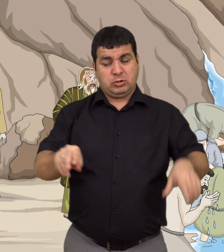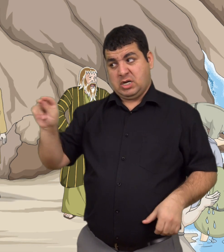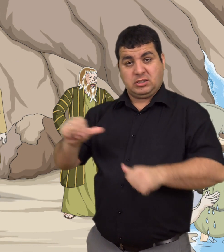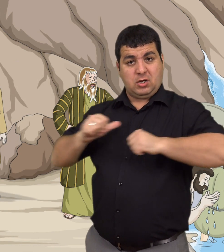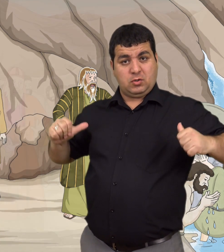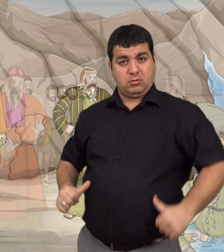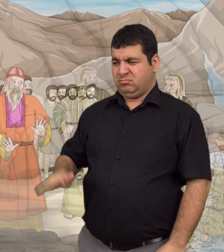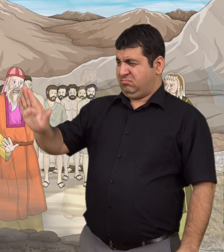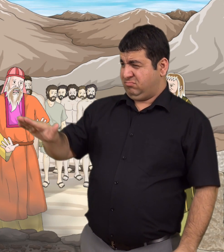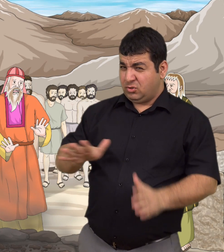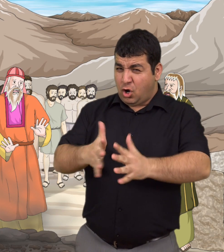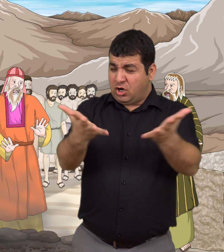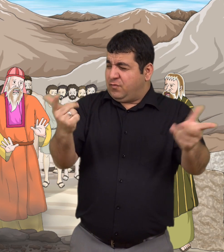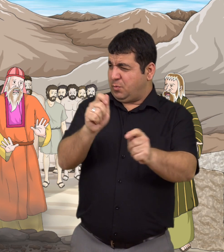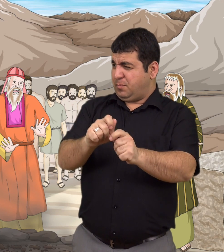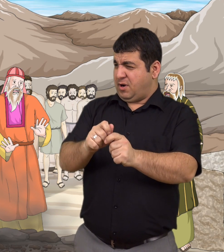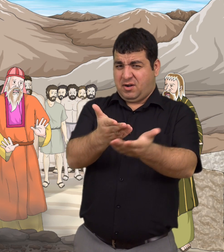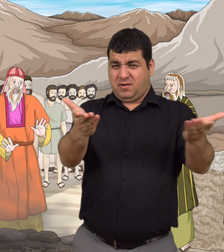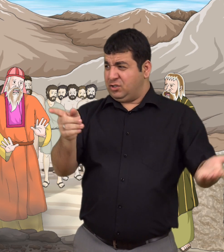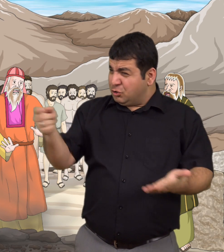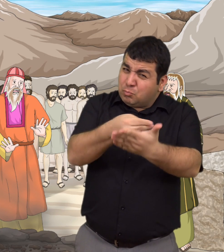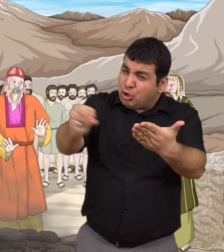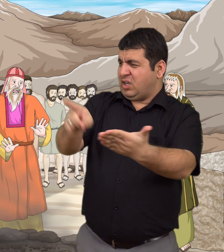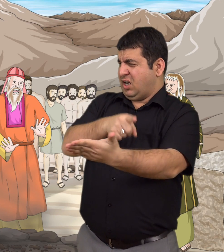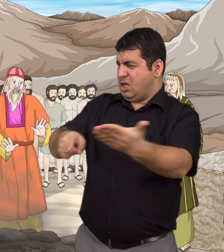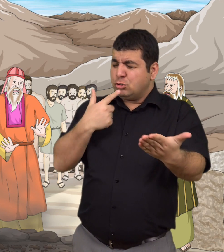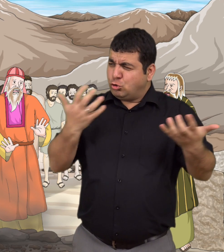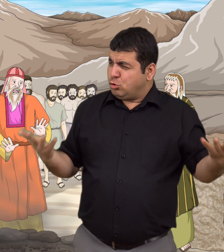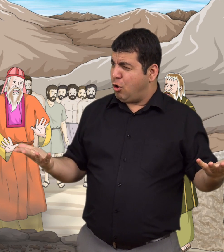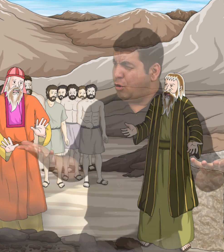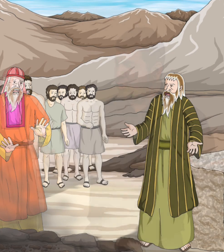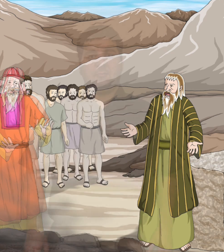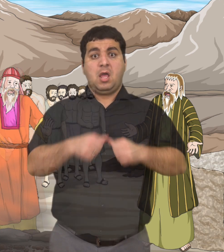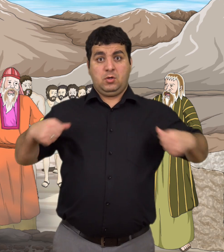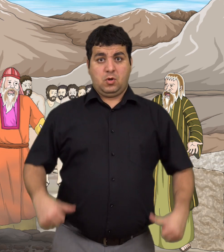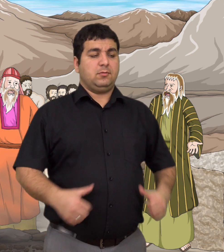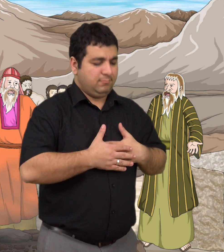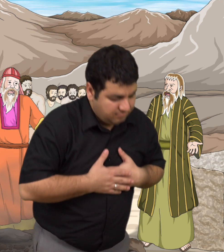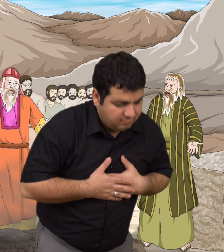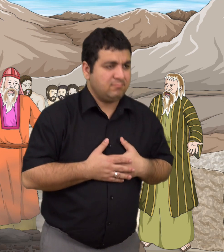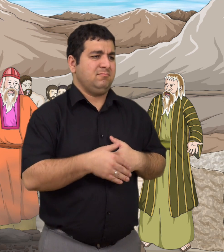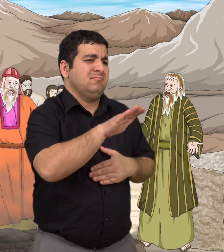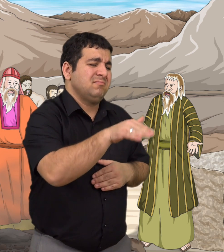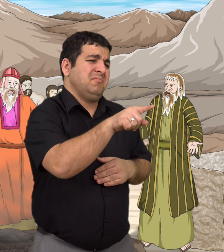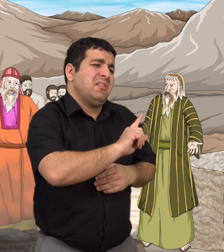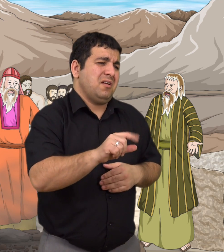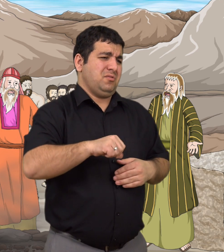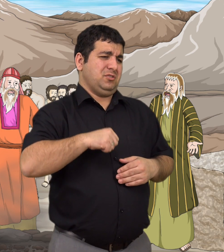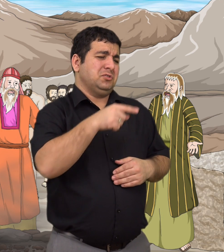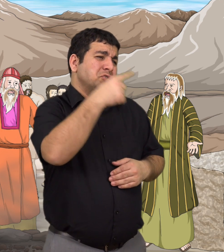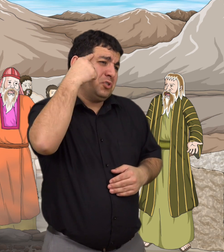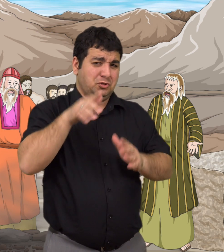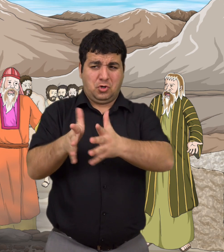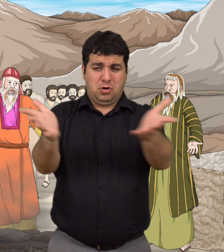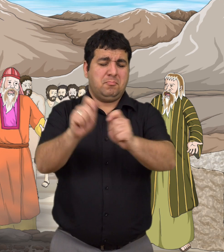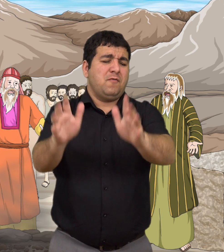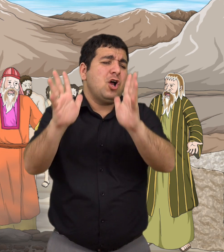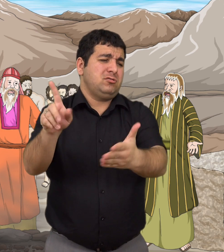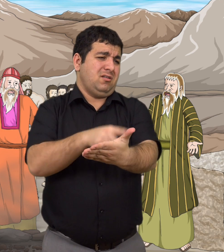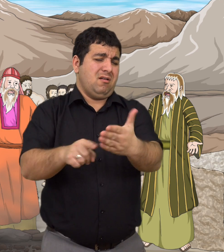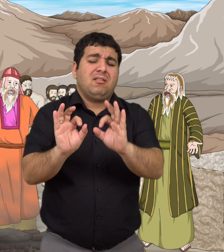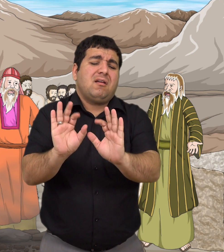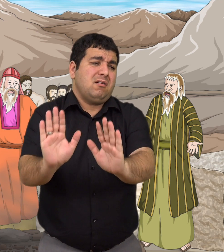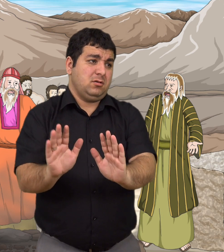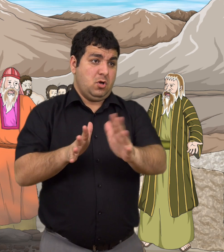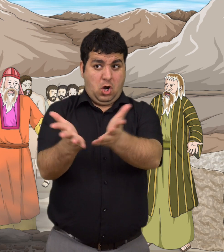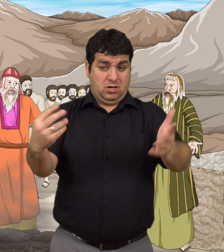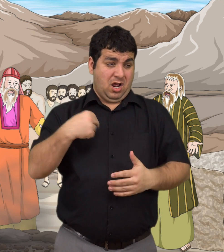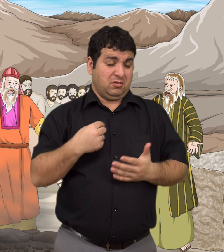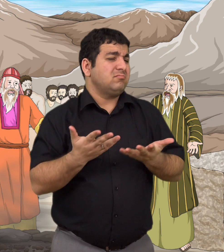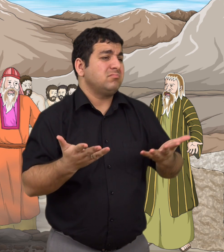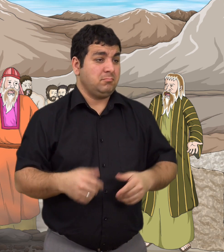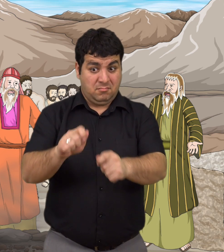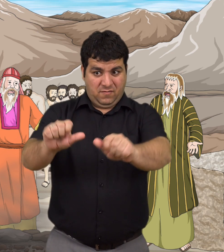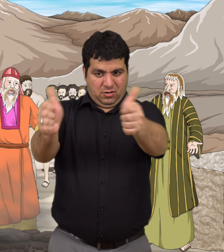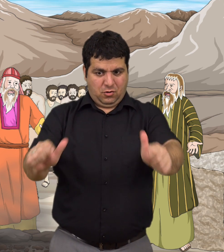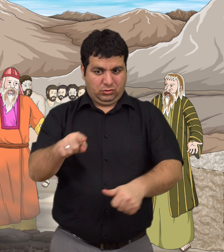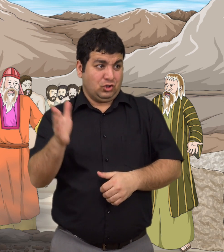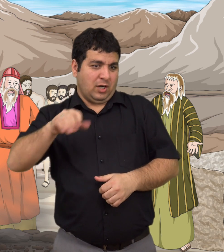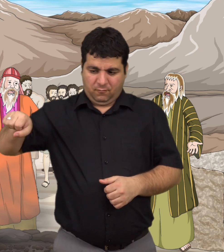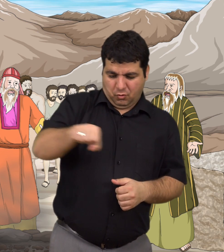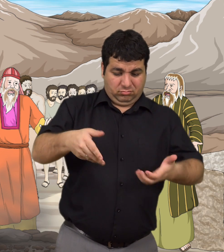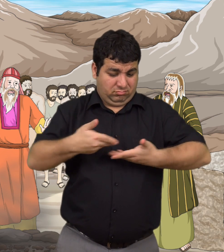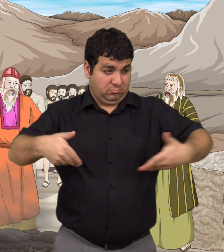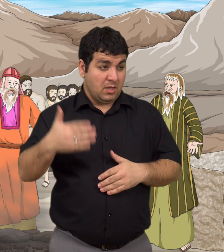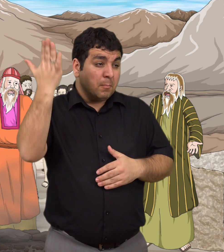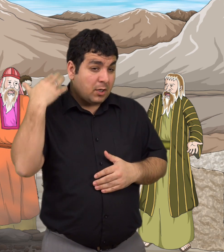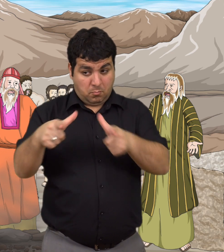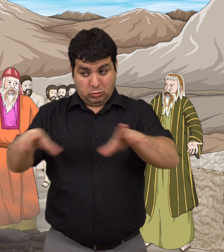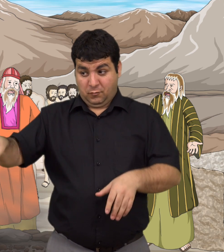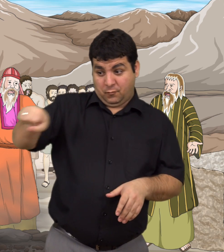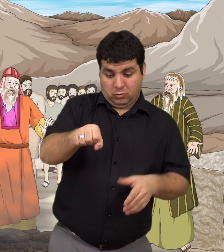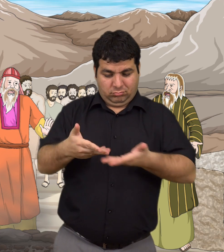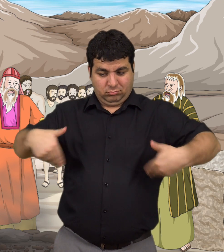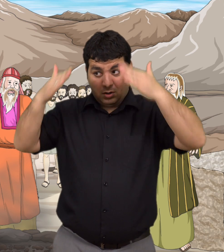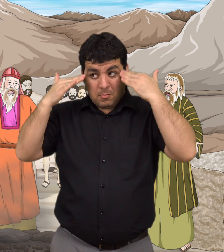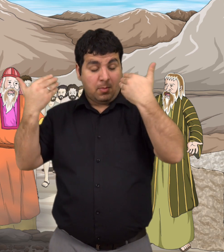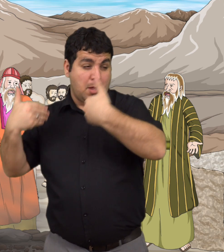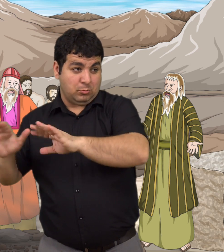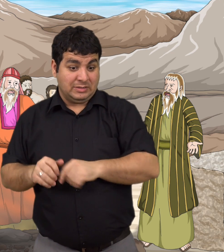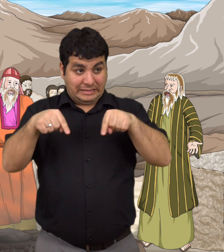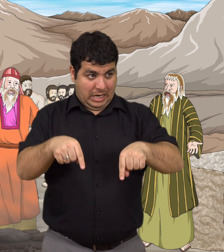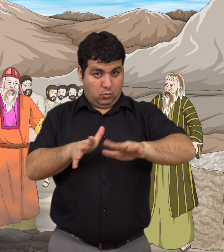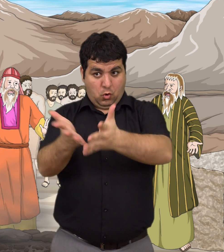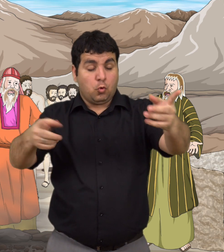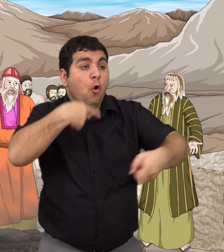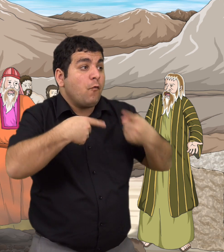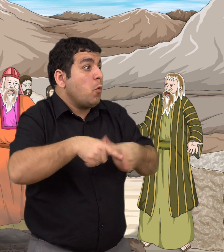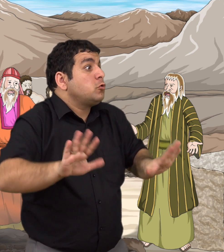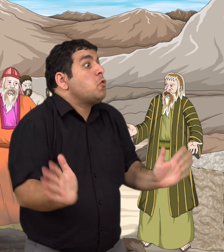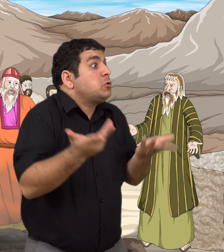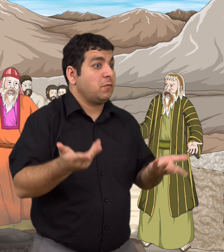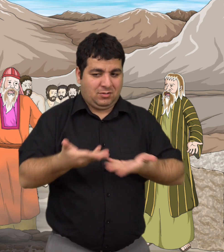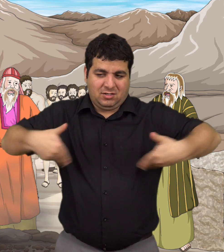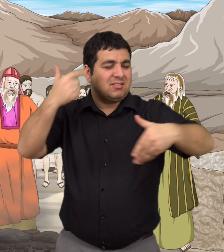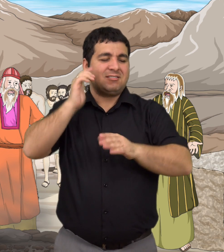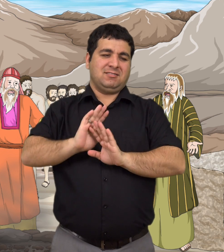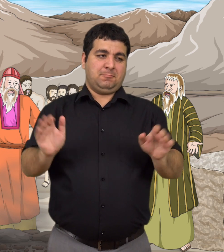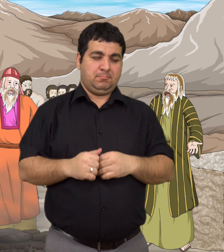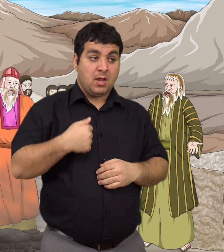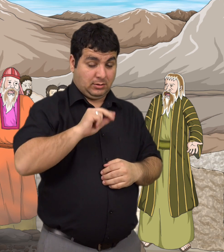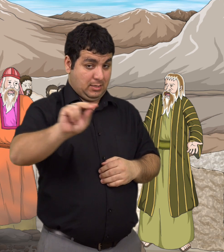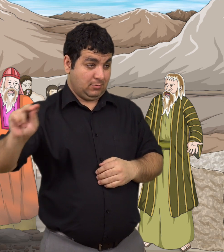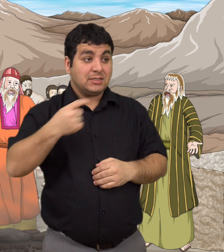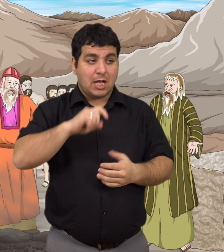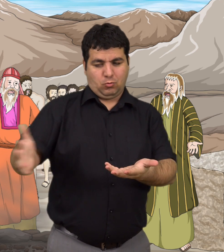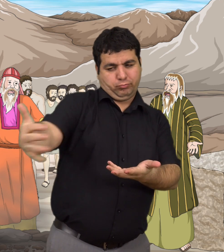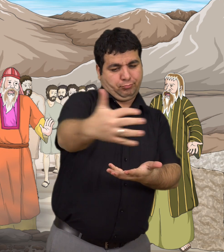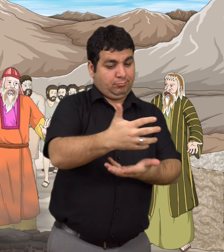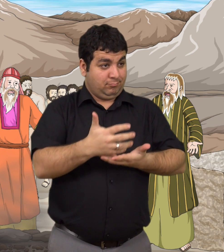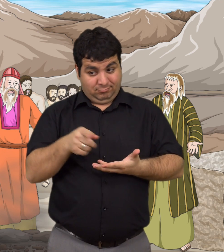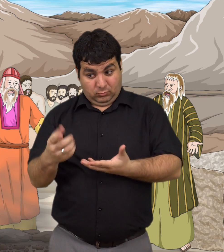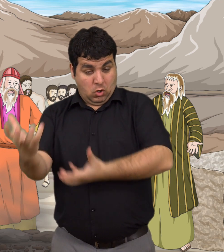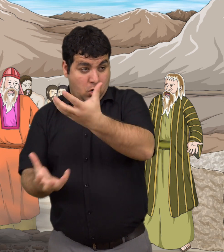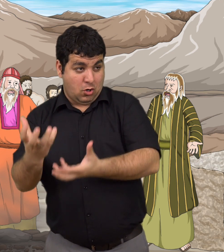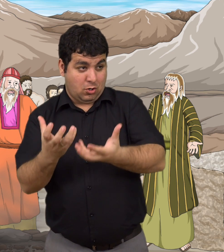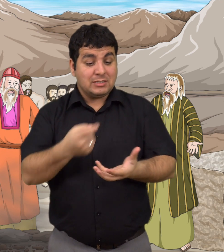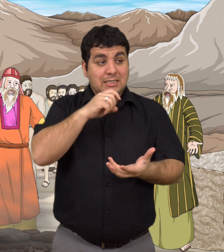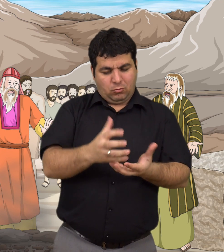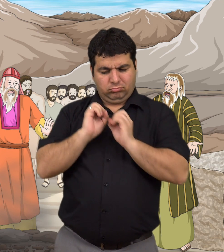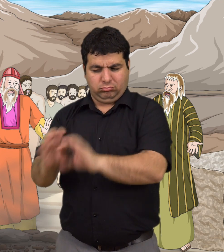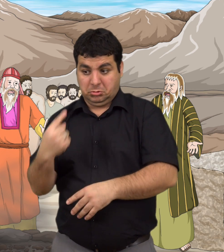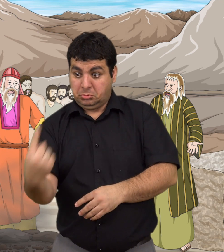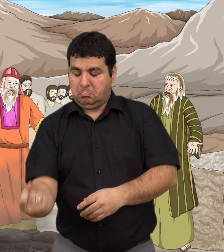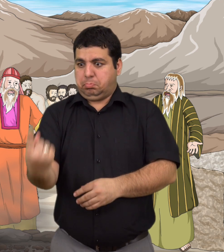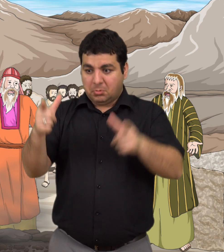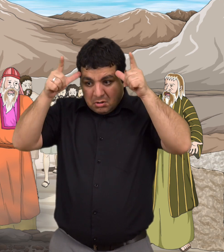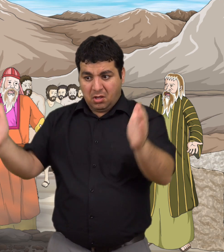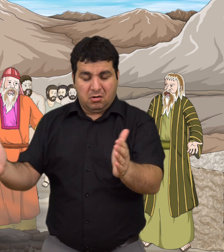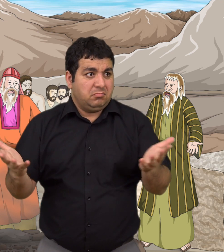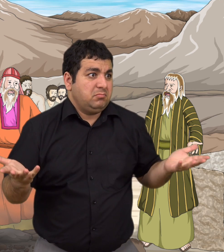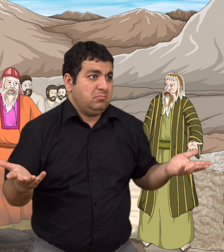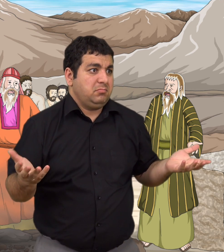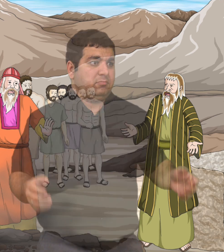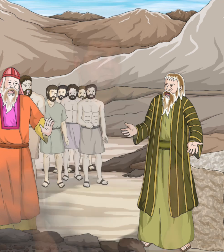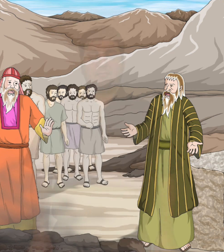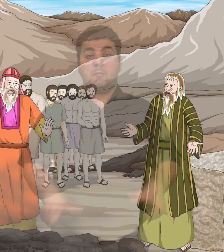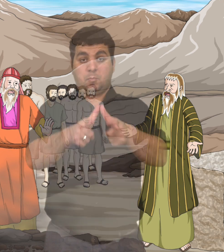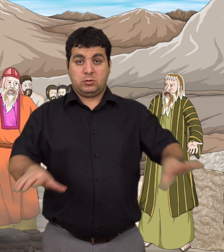“What did this people do to you,” Moses asked Aaron, “that you have led them into so great a sin?” “Do not be enraged, my lord,” Aaron replied. “You yourself know that the people are intent on evil. They told me, ‘Make us gods who will go before us. As for this Moses who brought us up out of the land of Egypt, we do not know what has happened to him!’